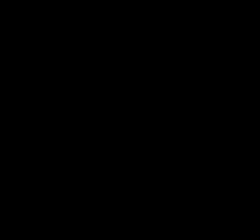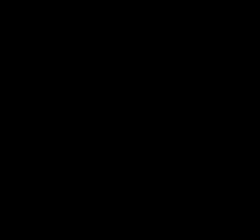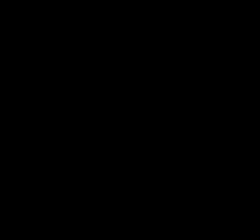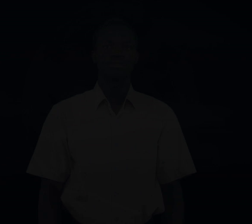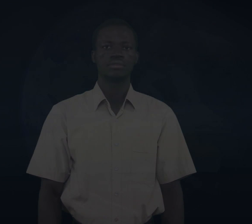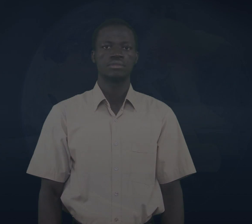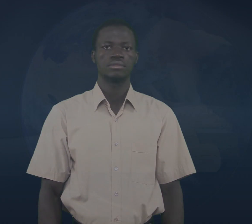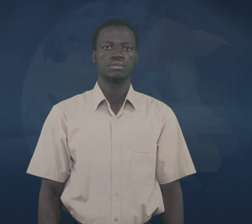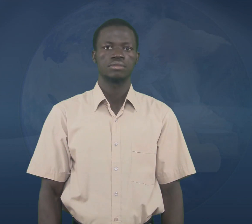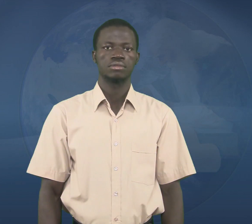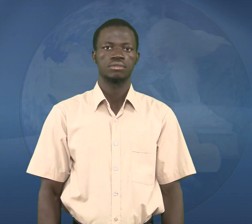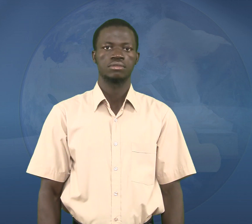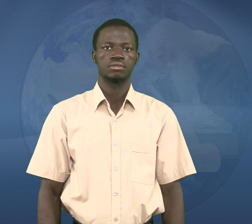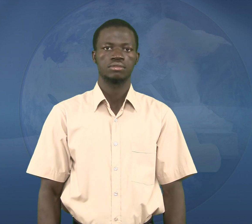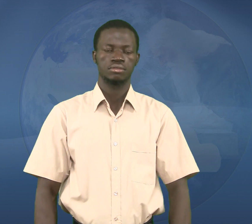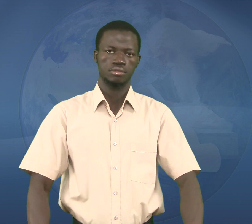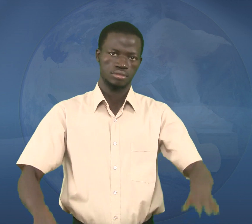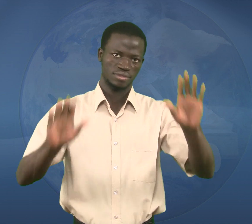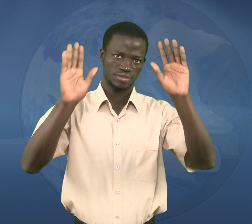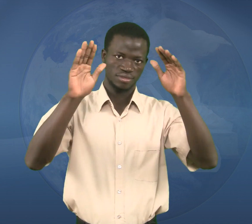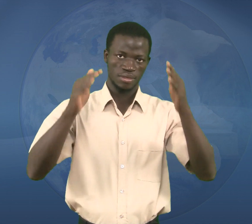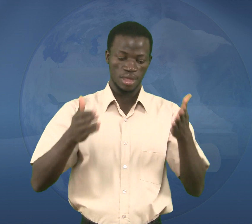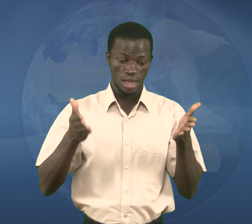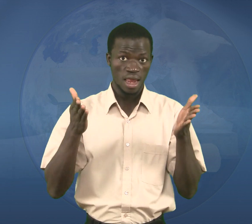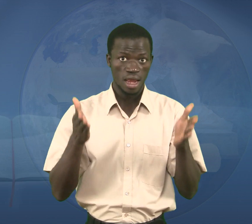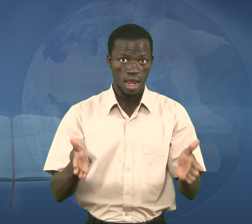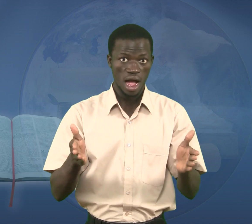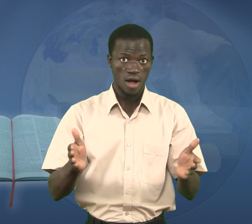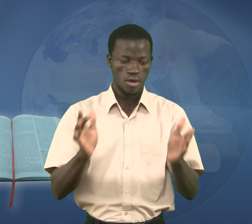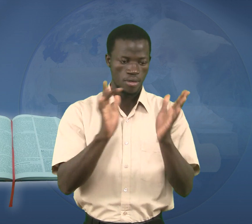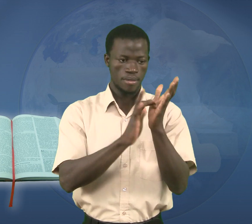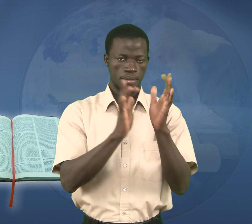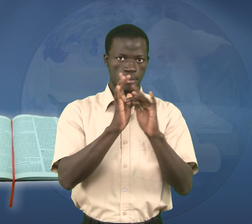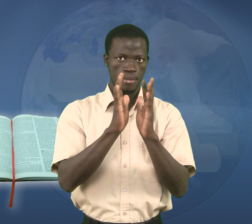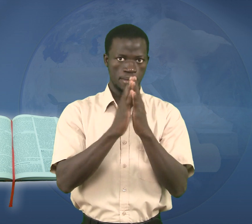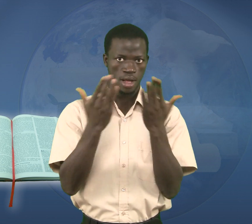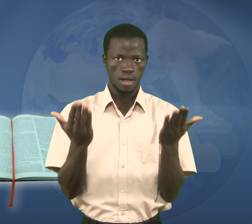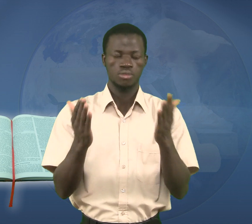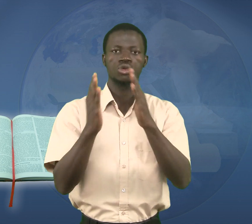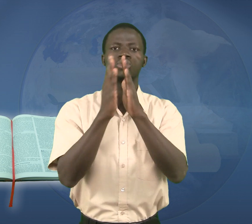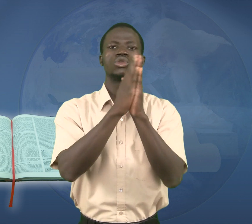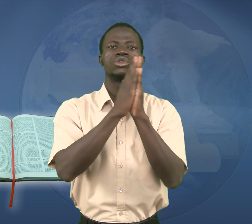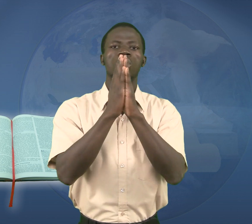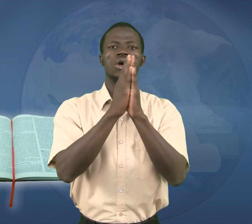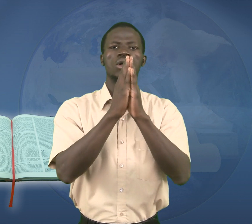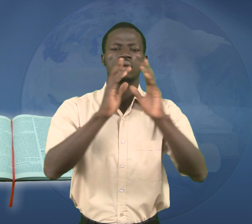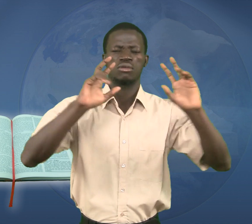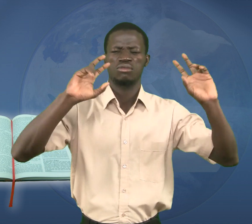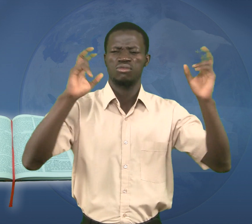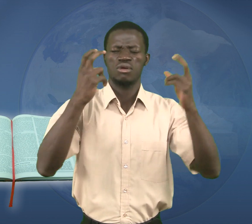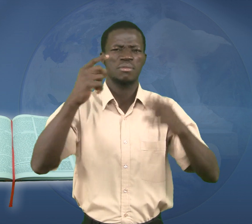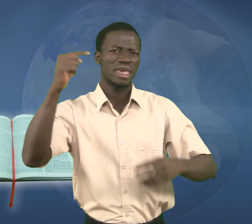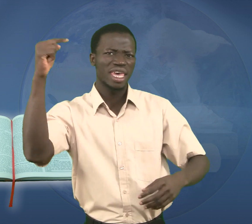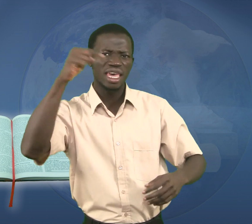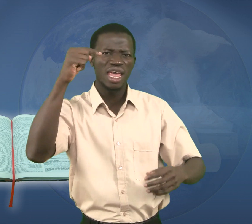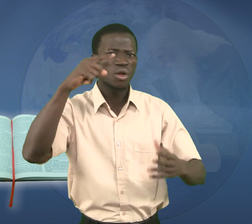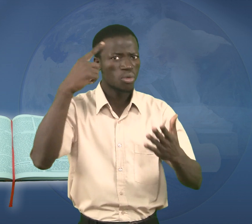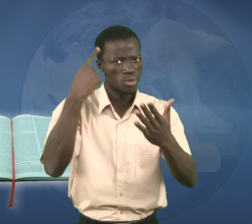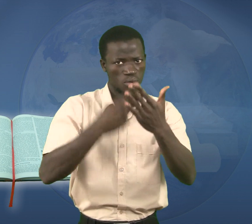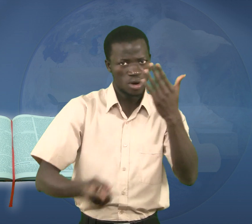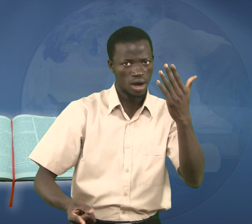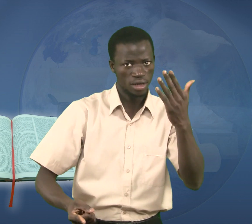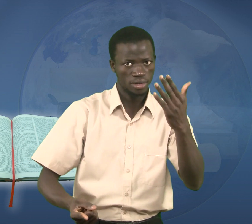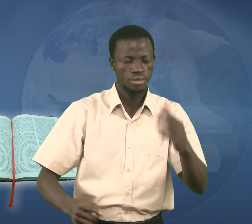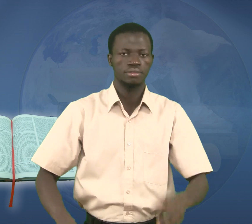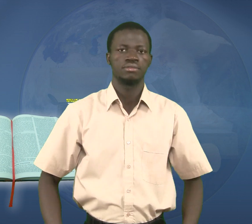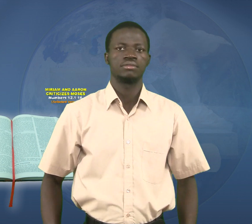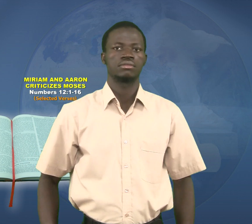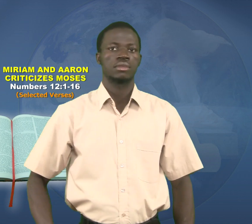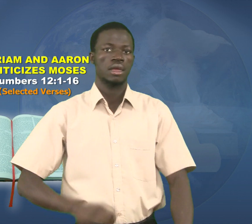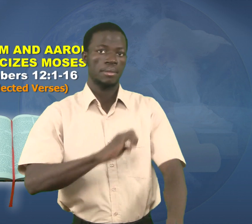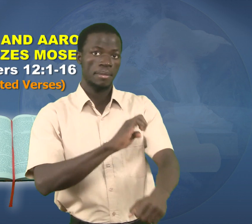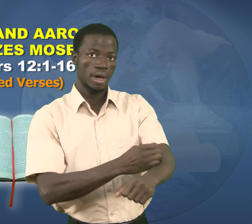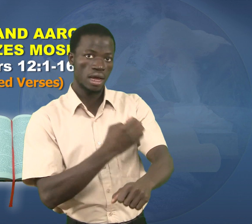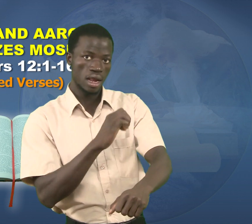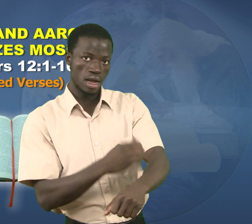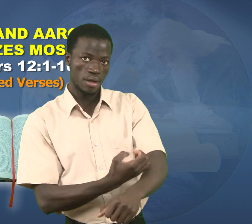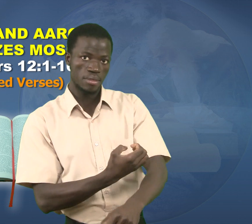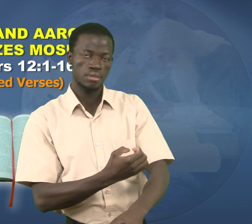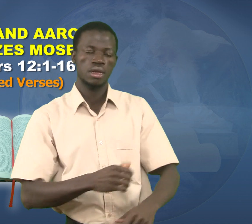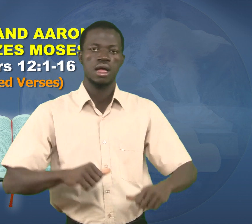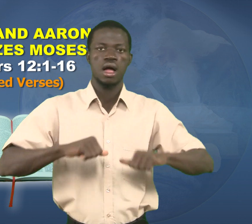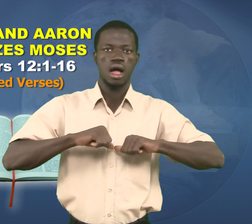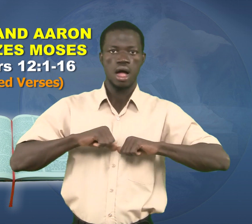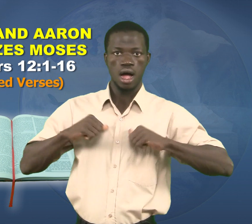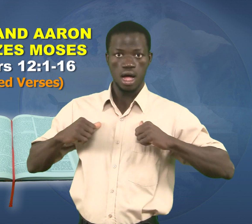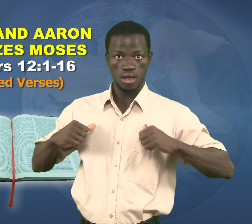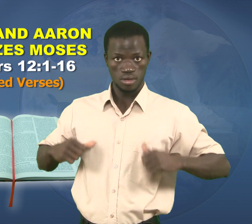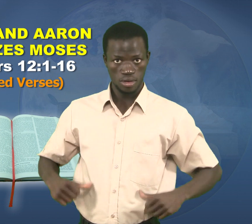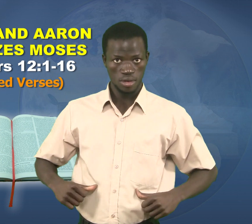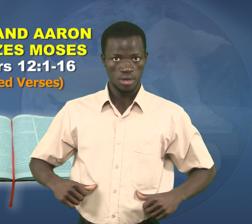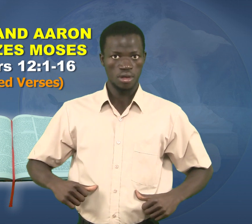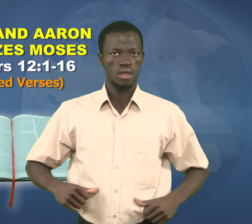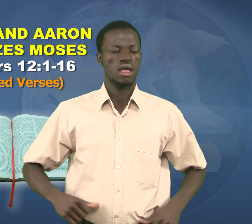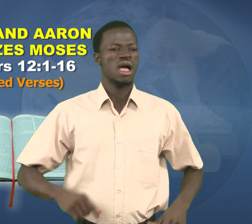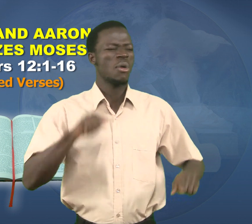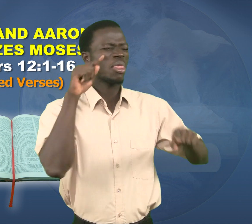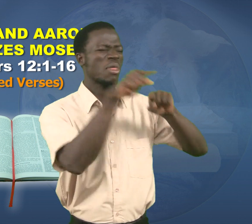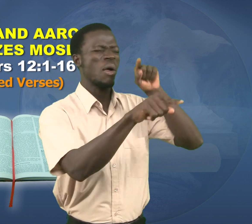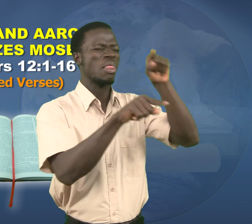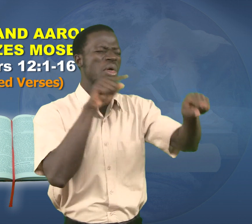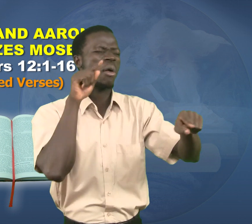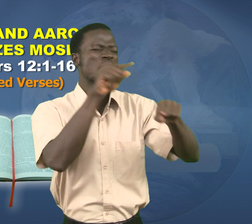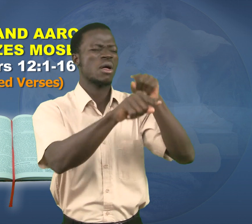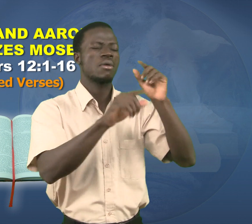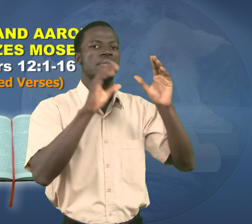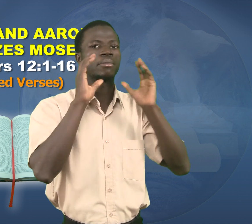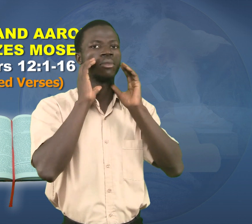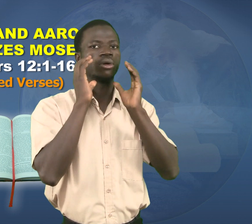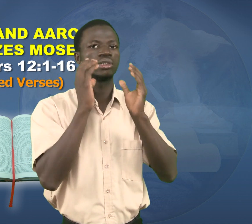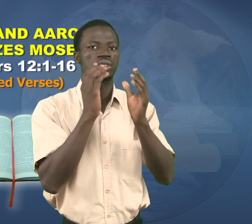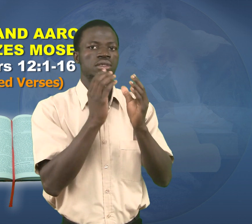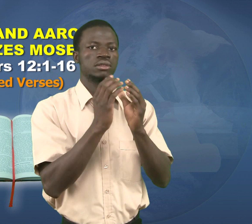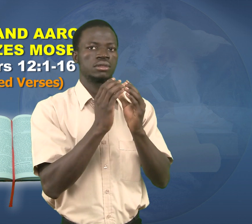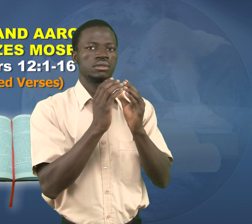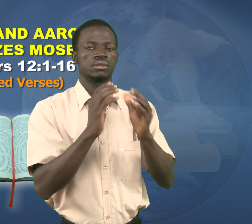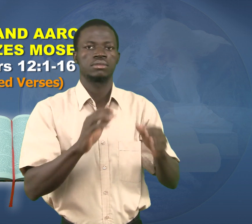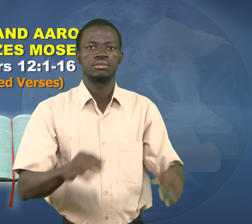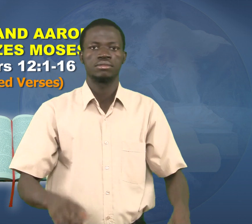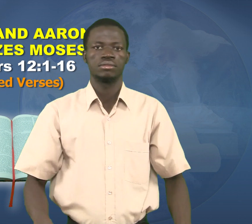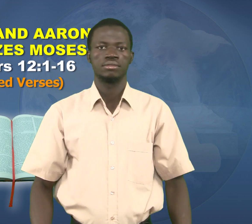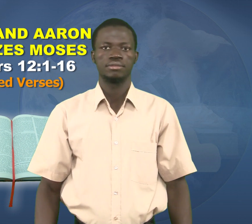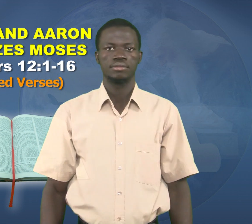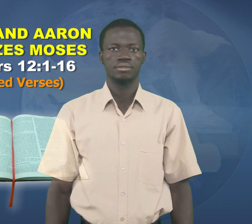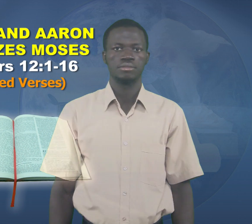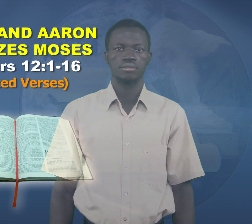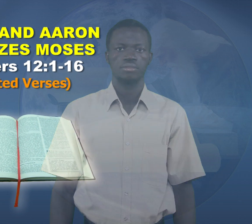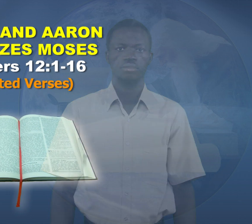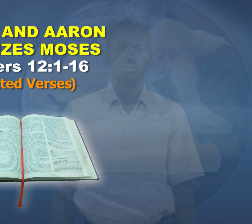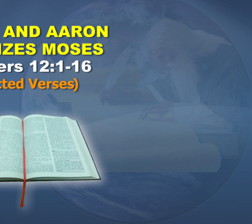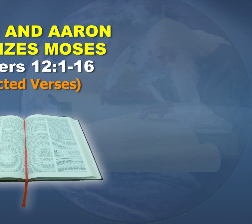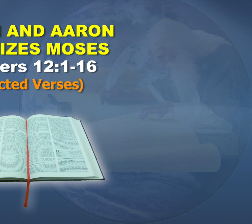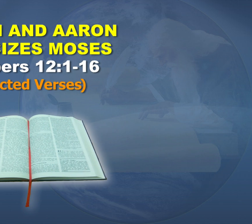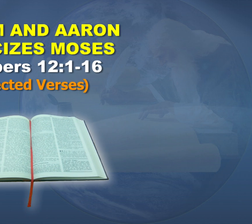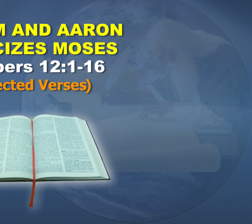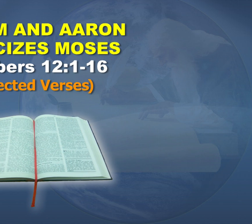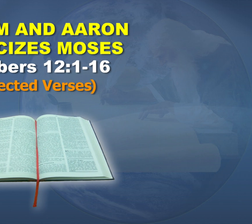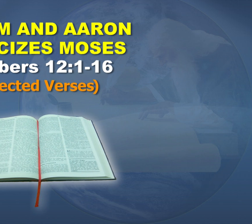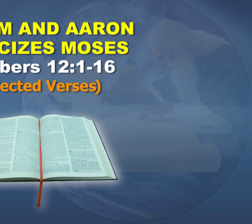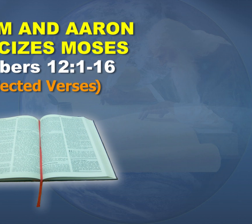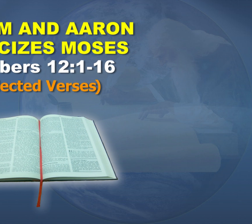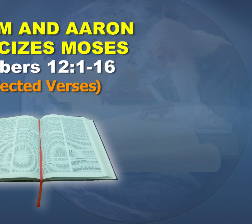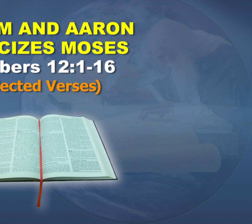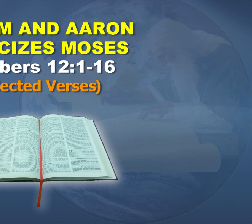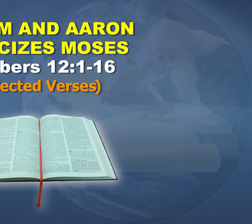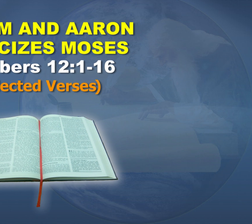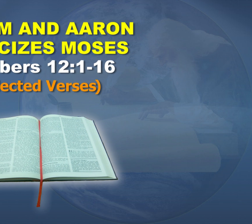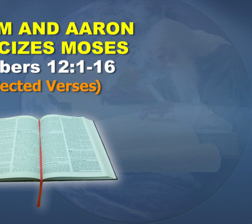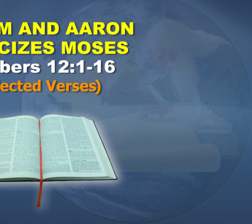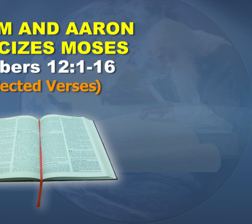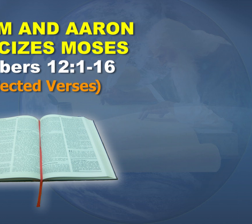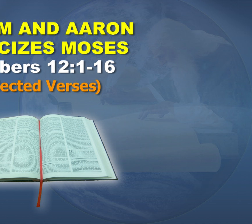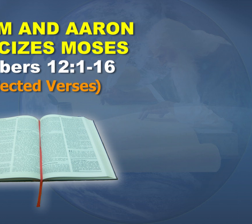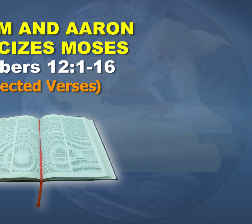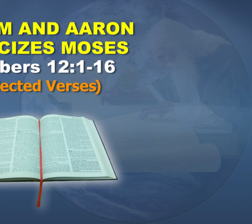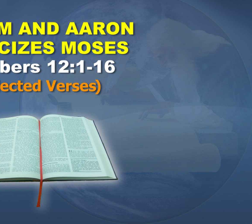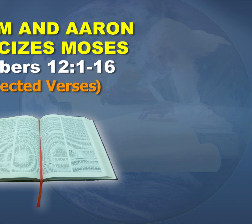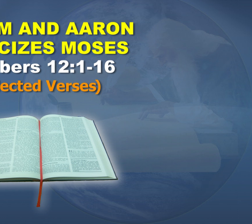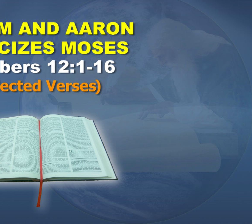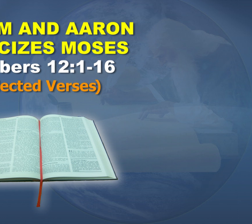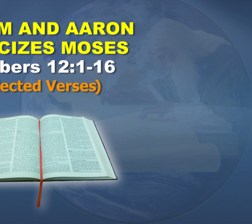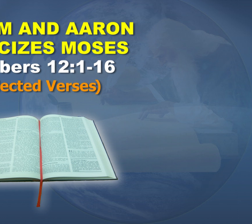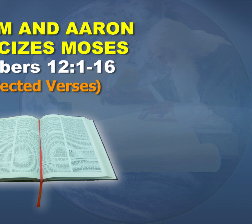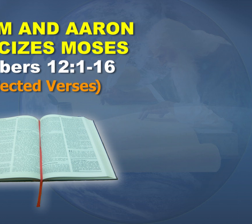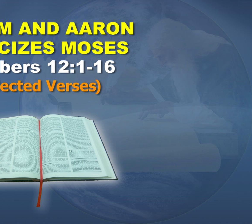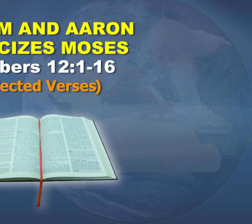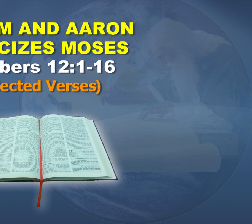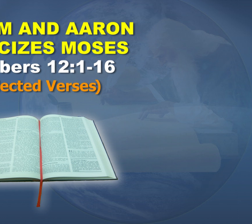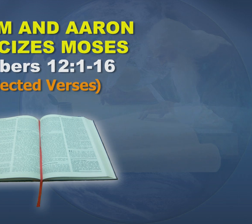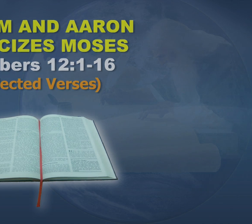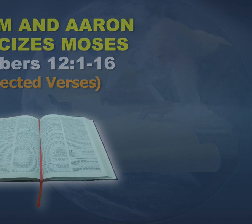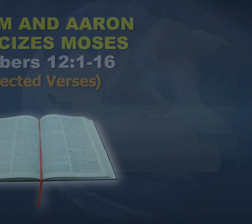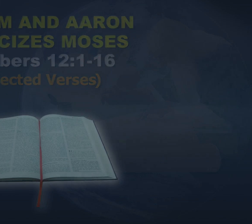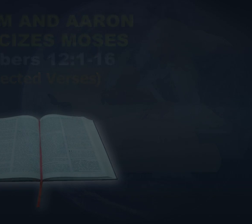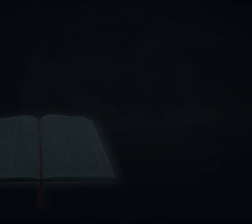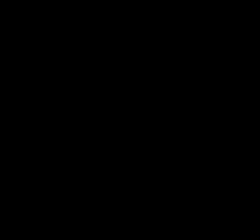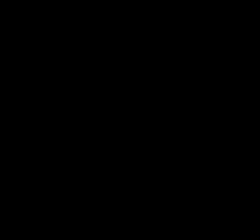Miriam and Aaron criticize Moses